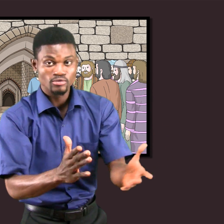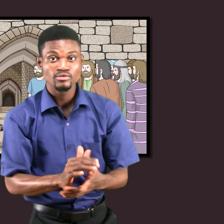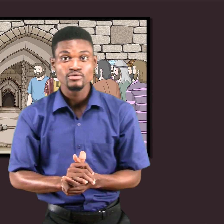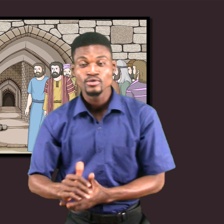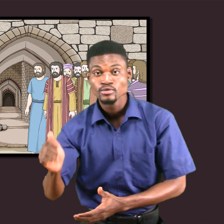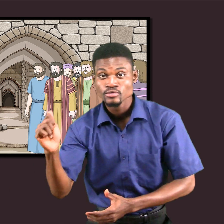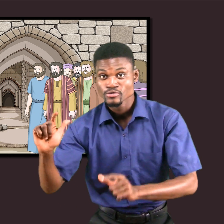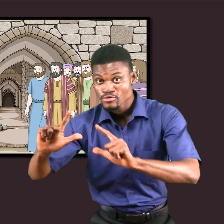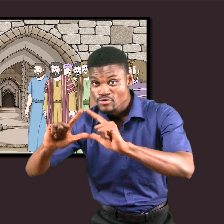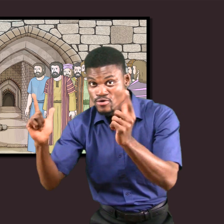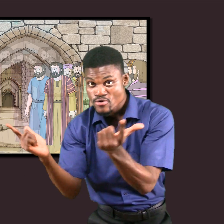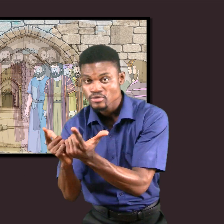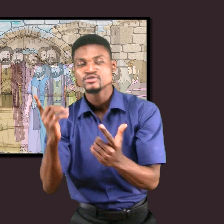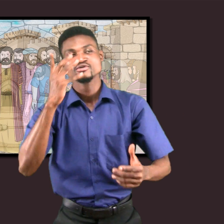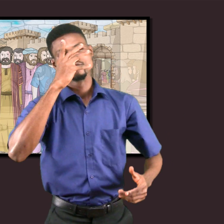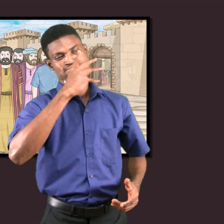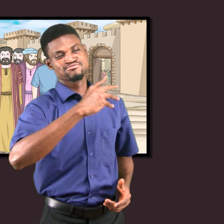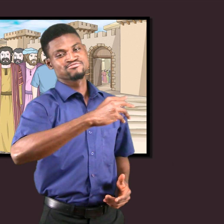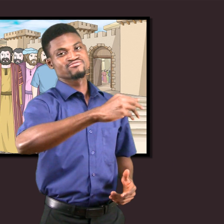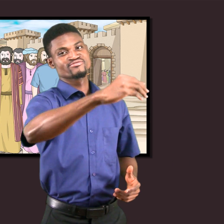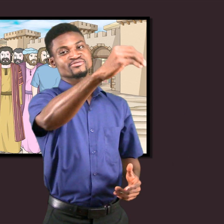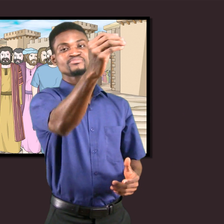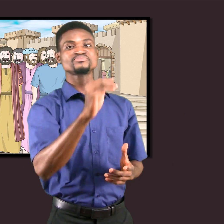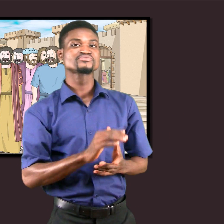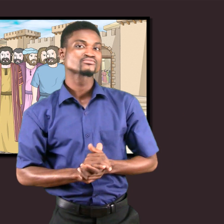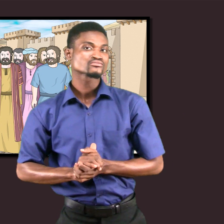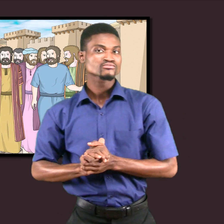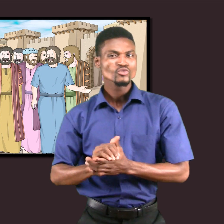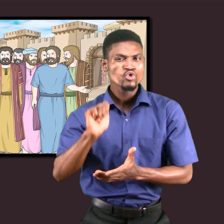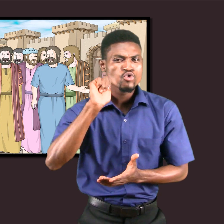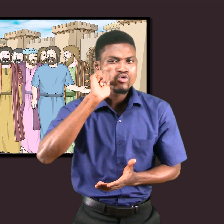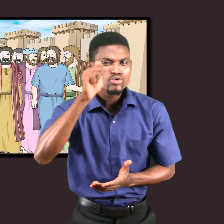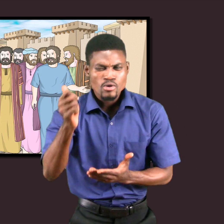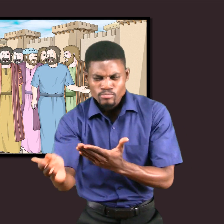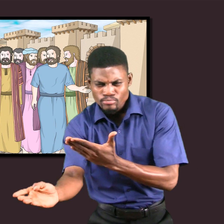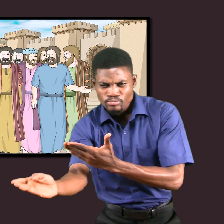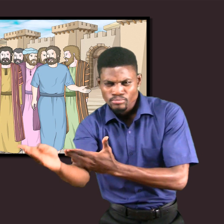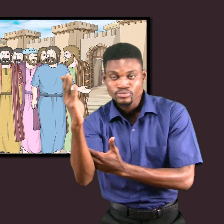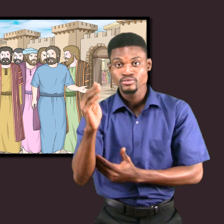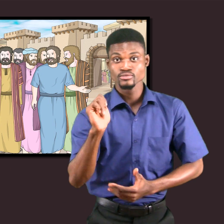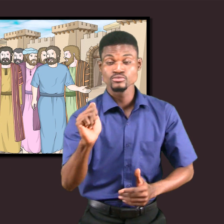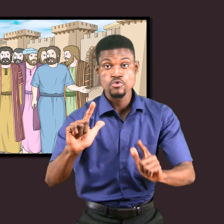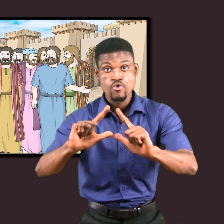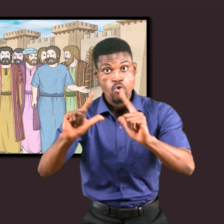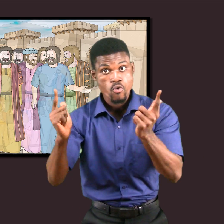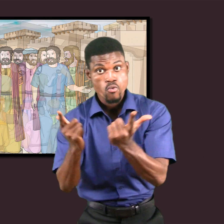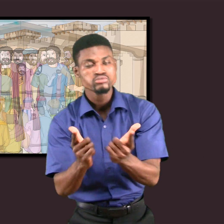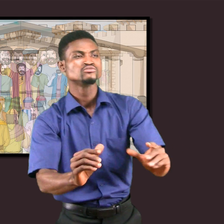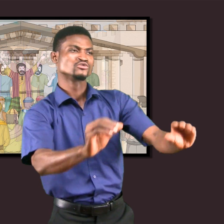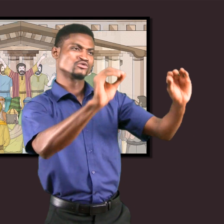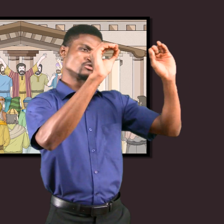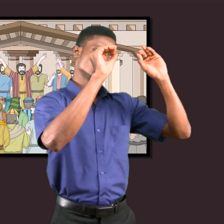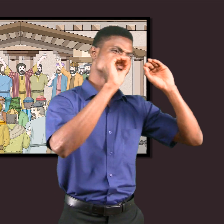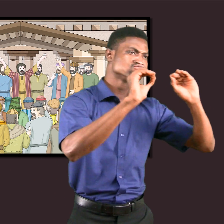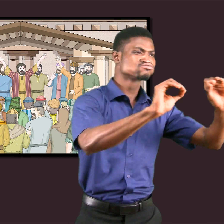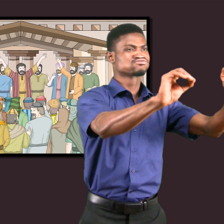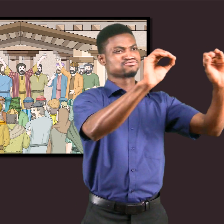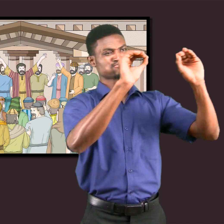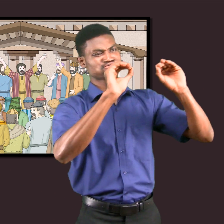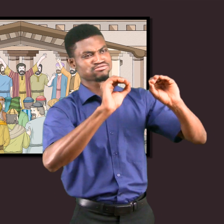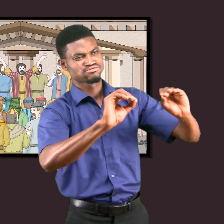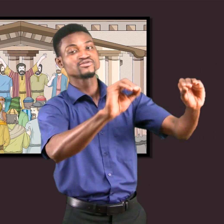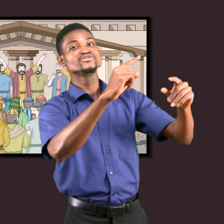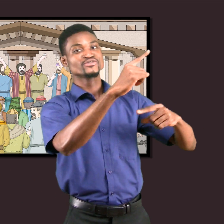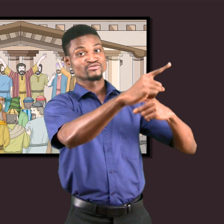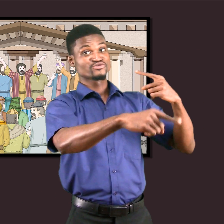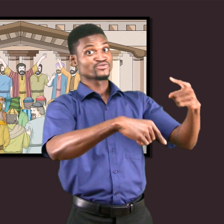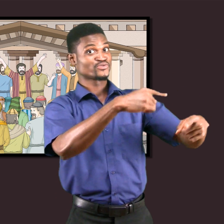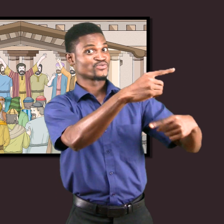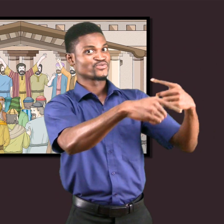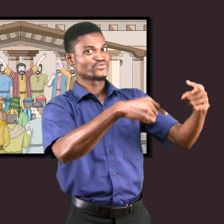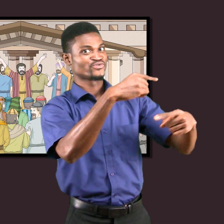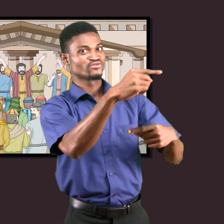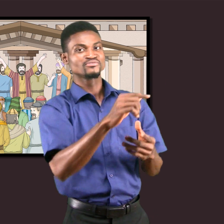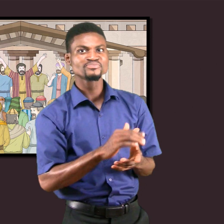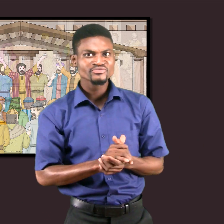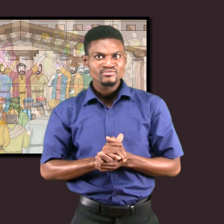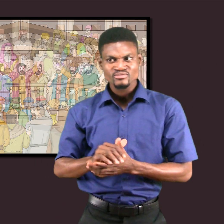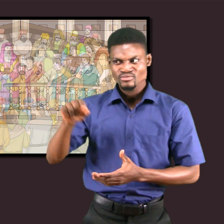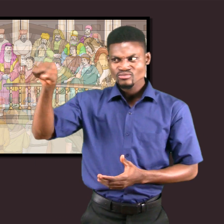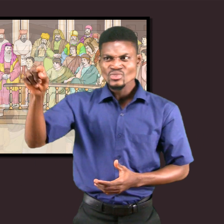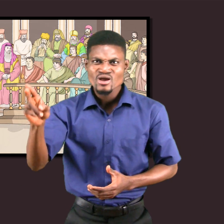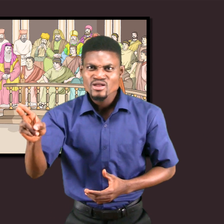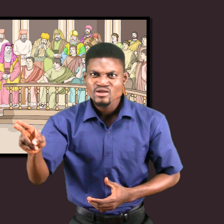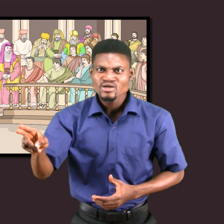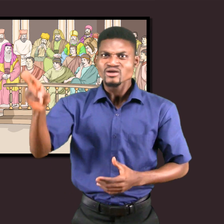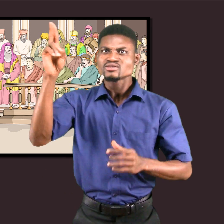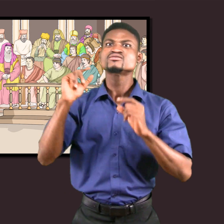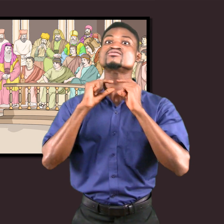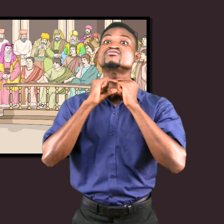At daybreak the apostles entered the temple courts as they had been told and began to teach the people.